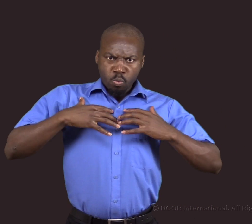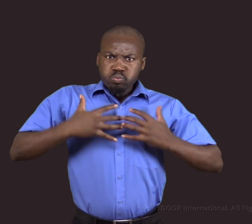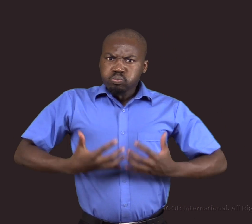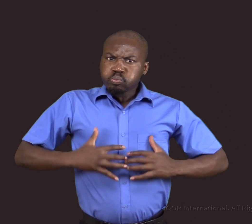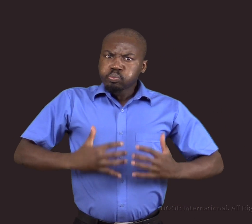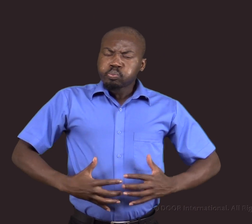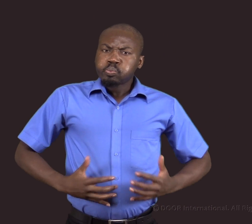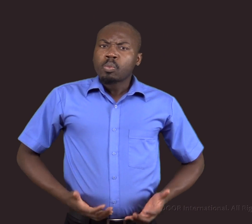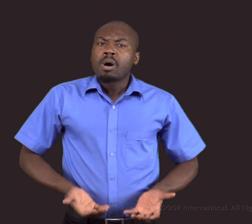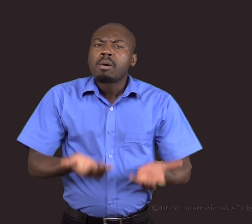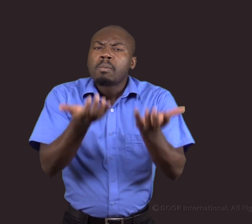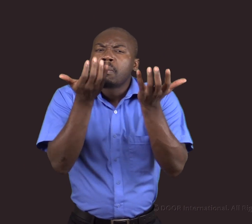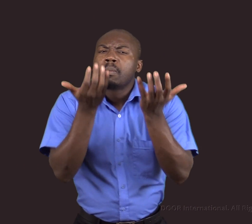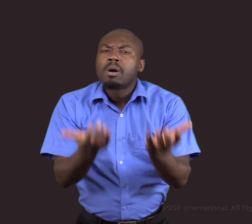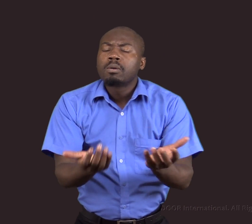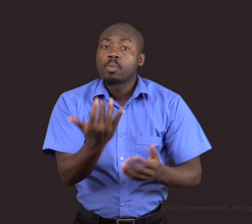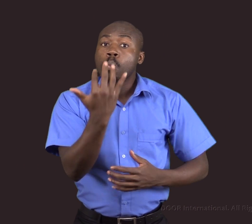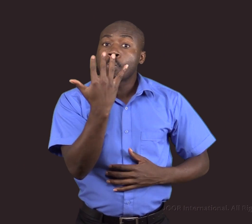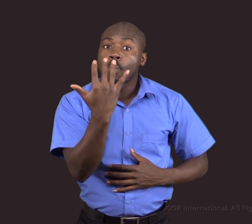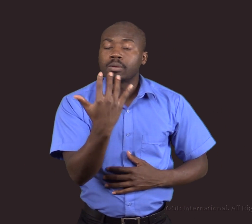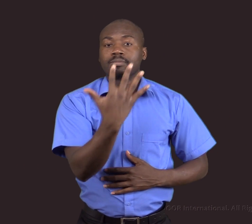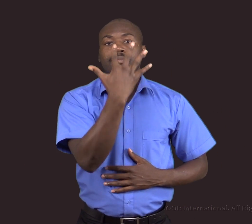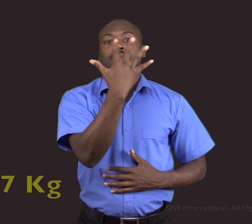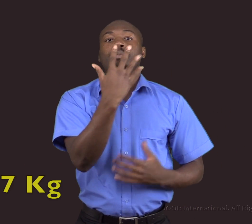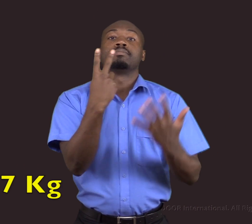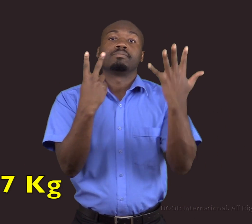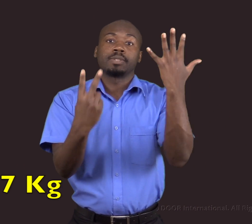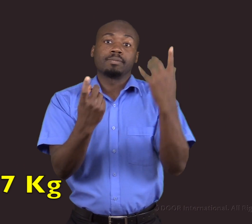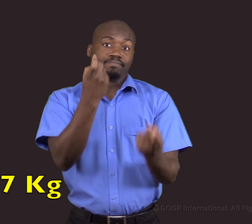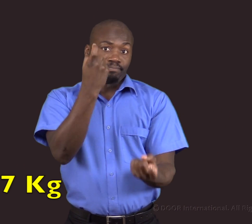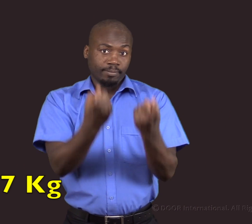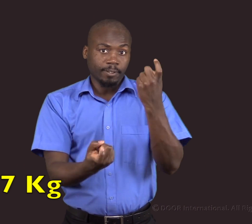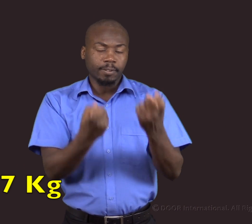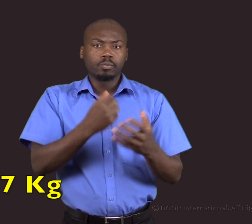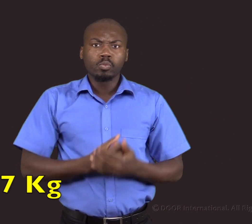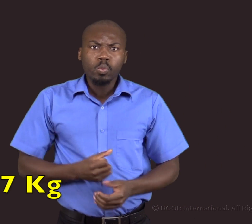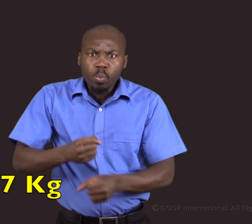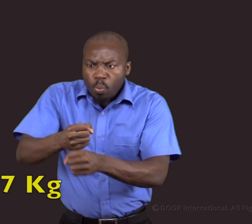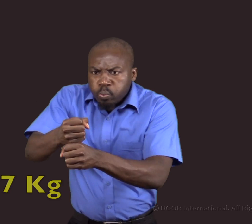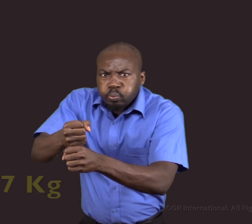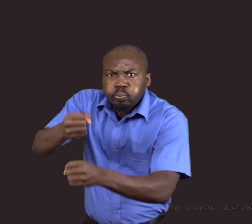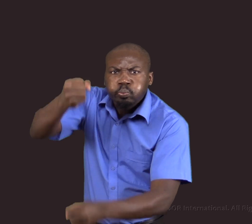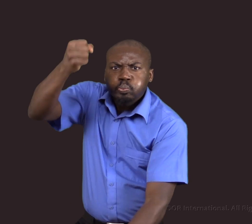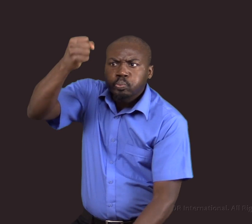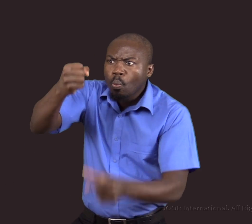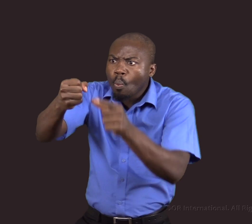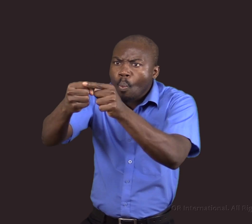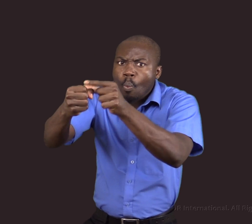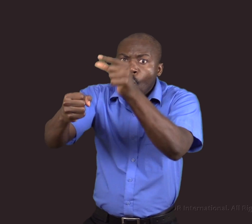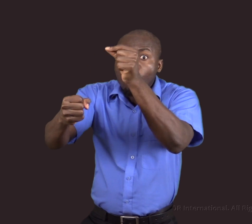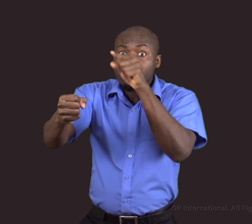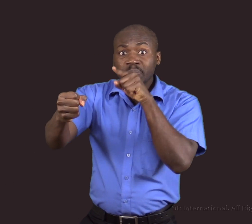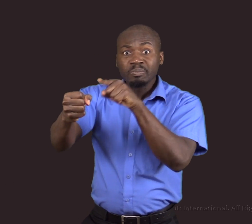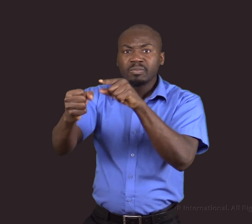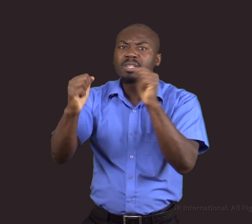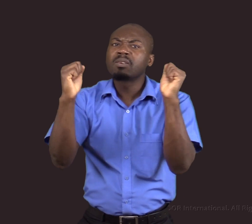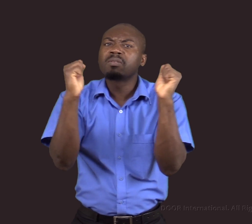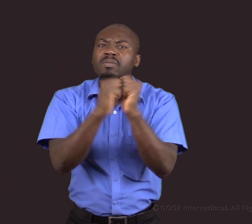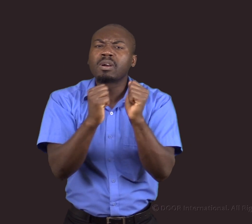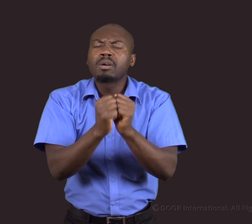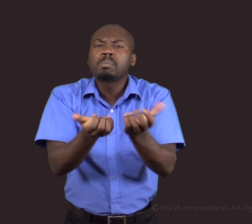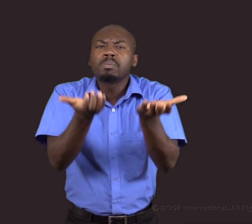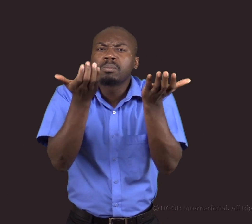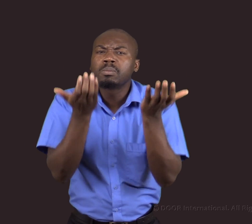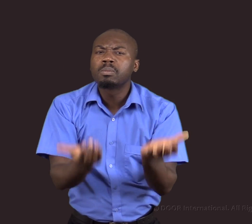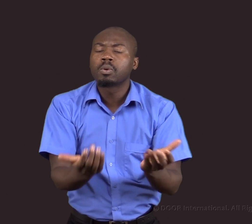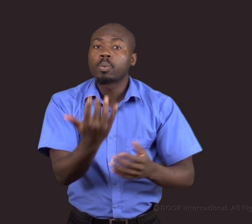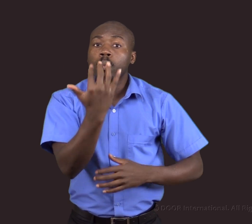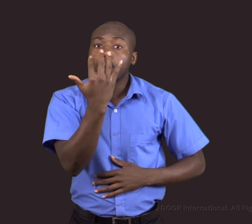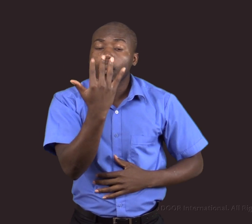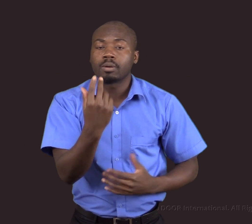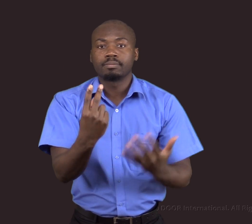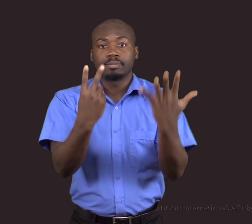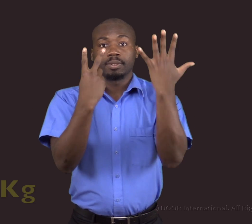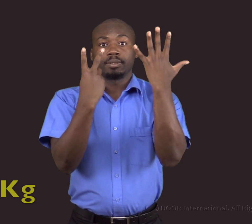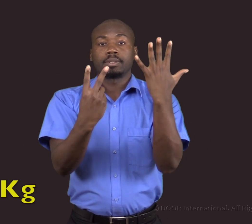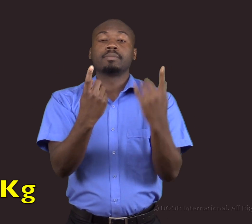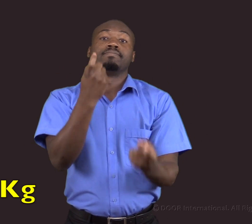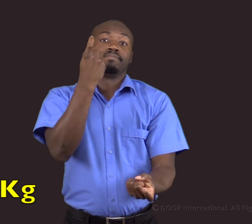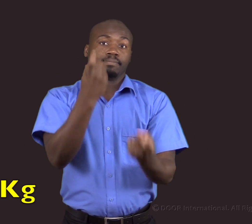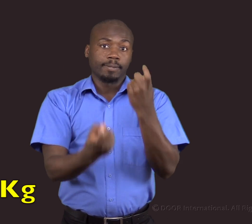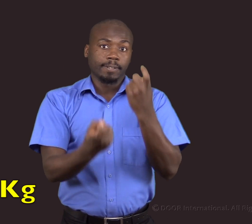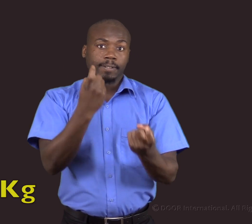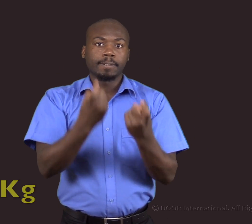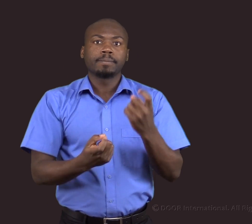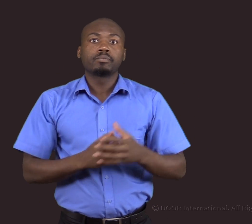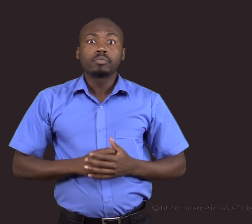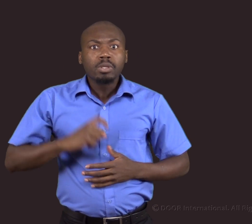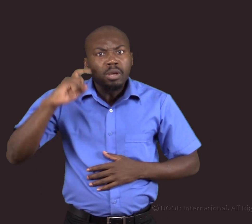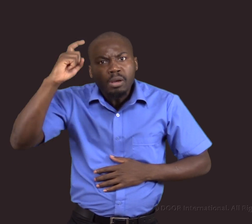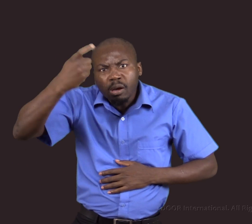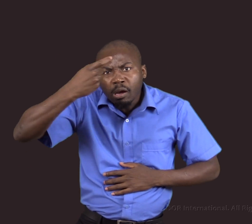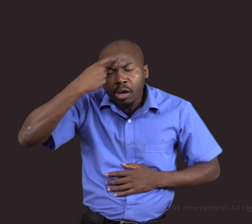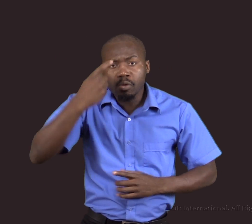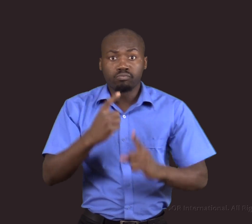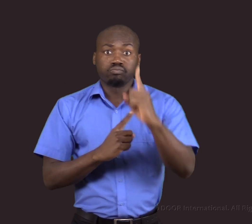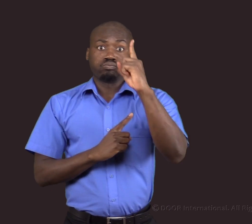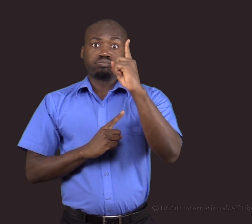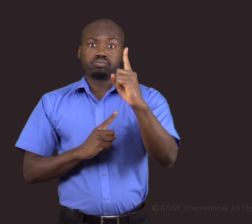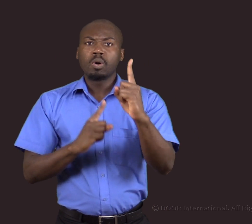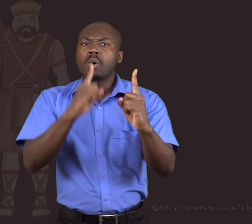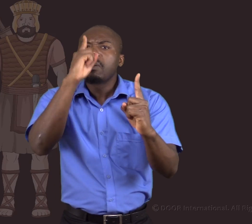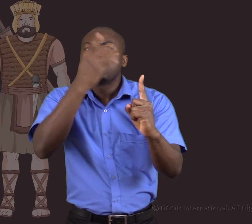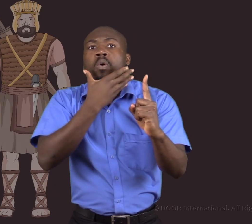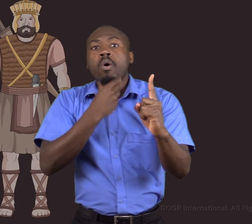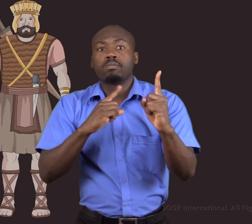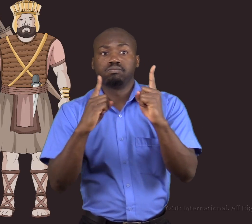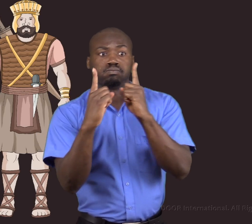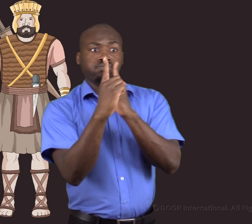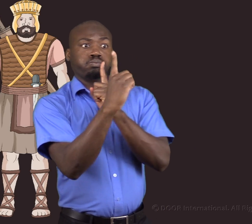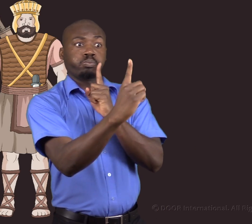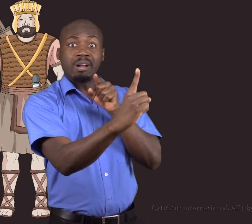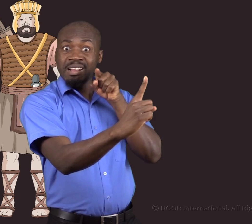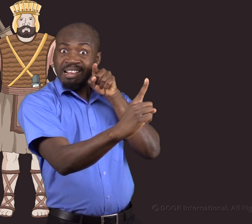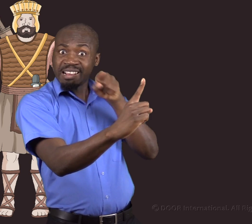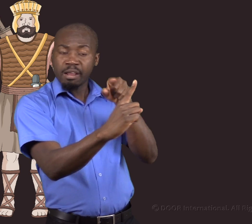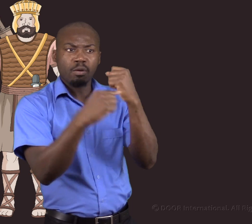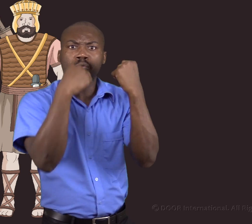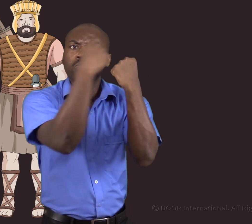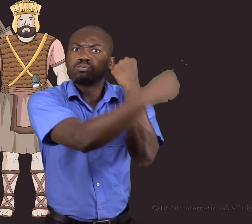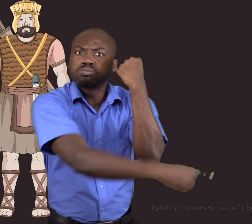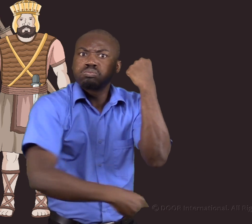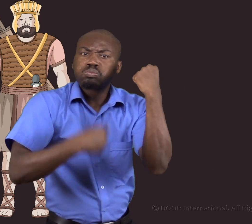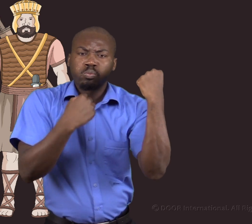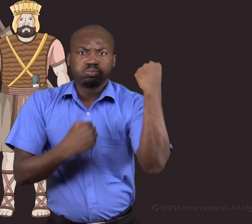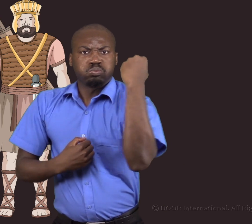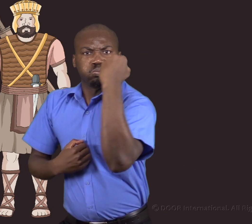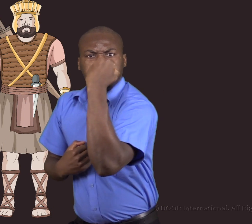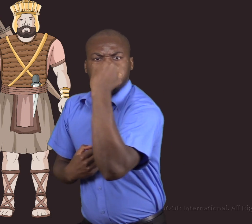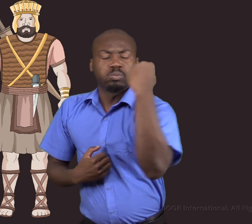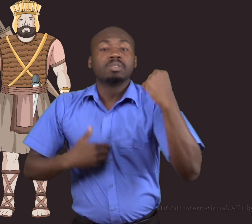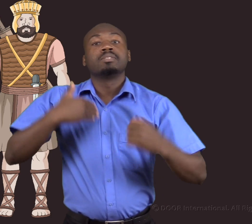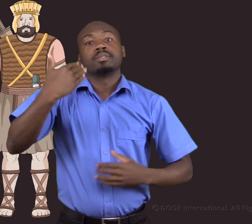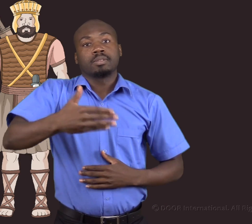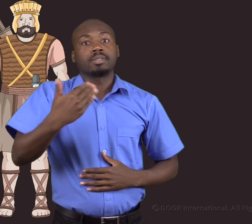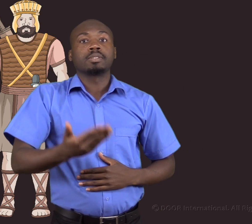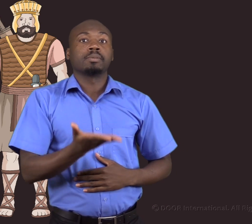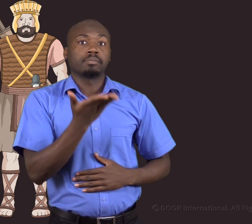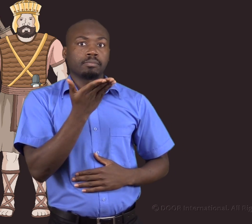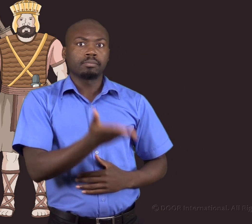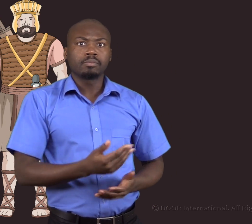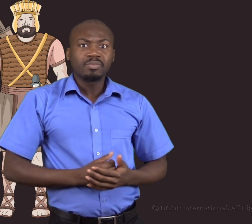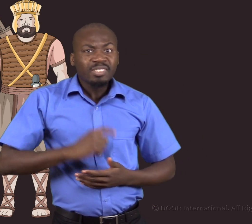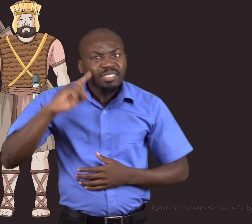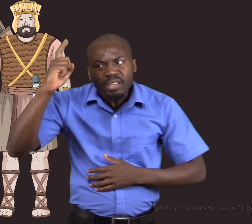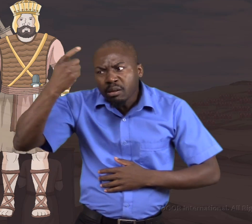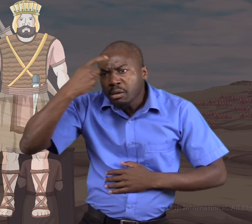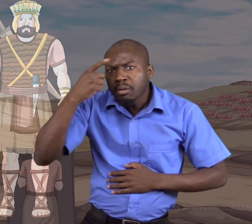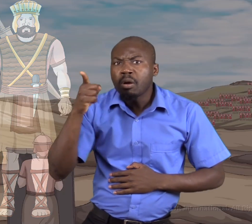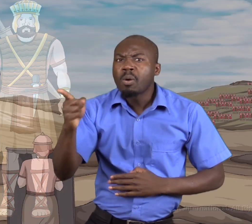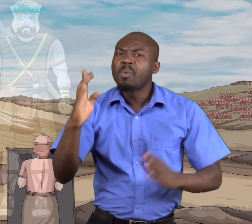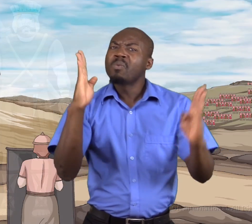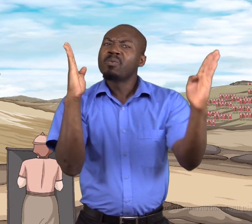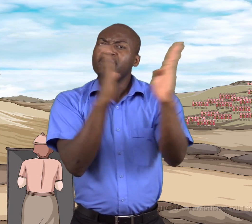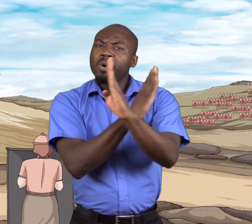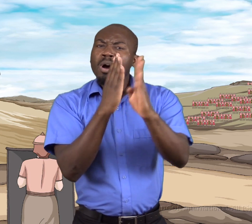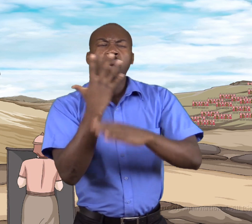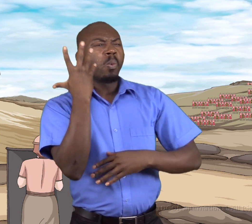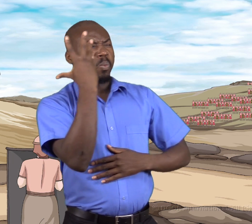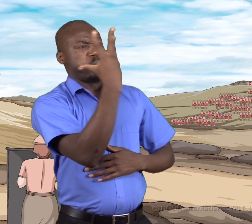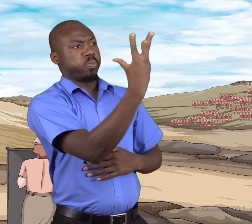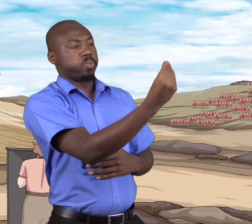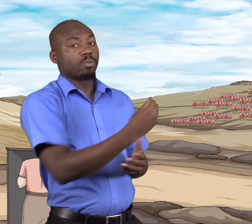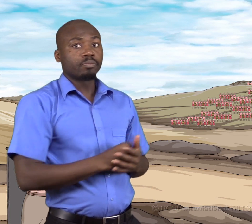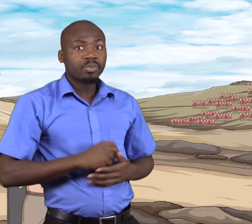He wore a bronze coat of mail weighing five thousand shekels, and he had armor of bronze on his legs and a javelin of bronze slung between his shoulders. The shaft of his spear was like a weaver’s beam, and its iron point weighed six hundred shekels. In addition, his shield bearer went before him.